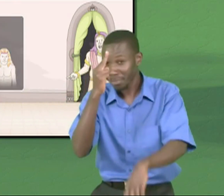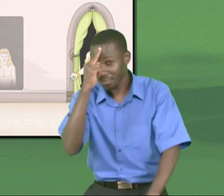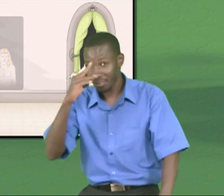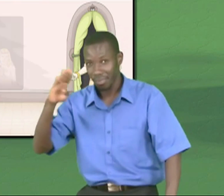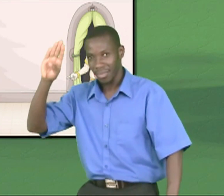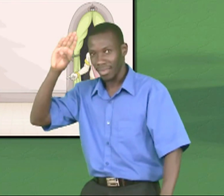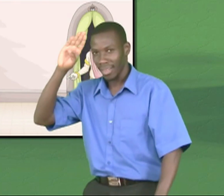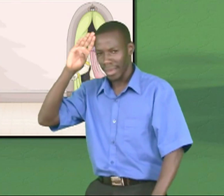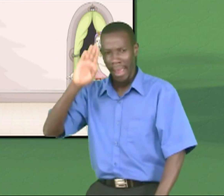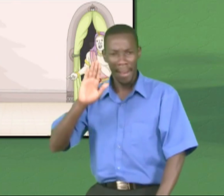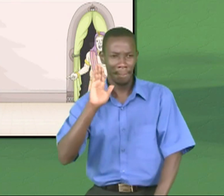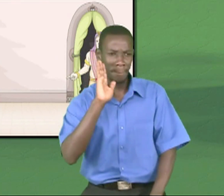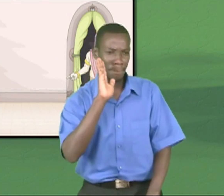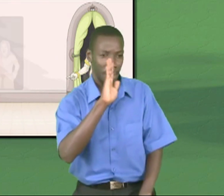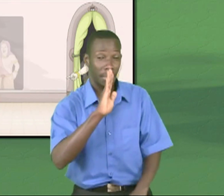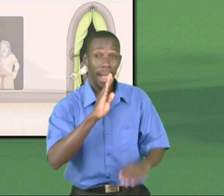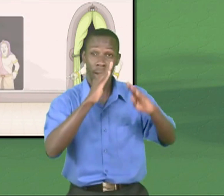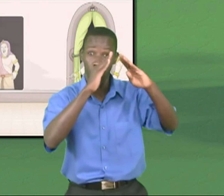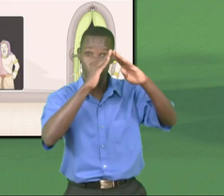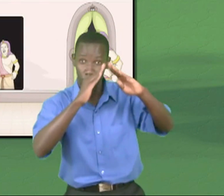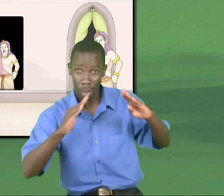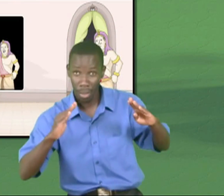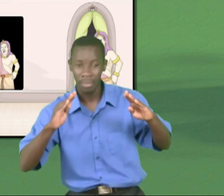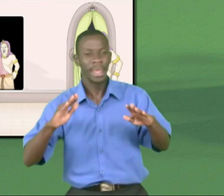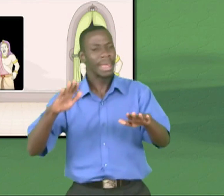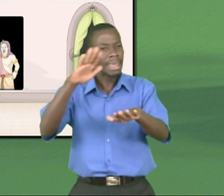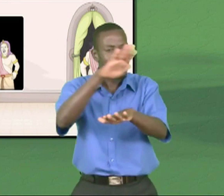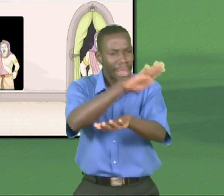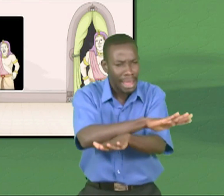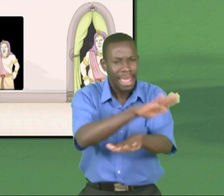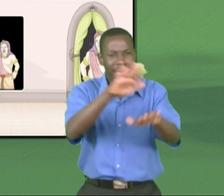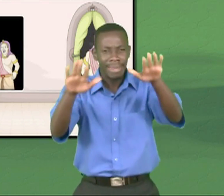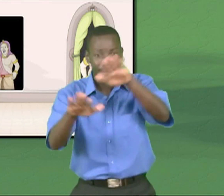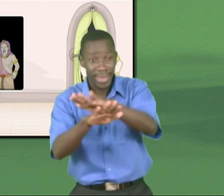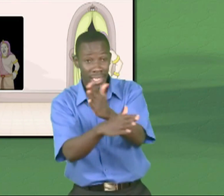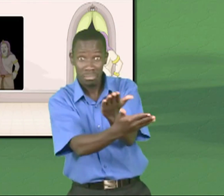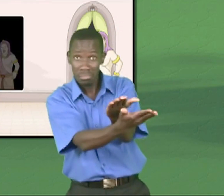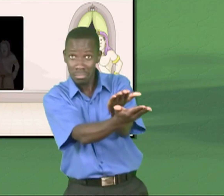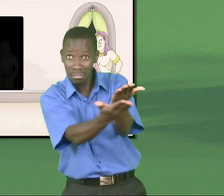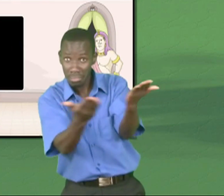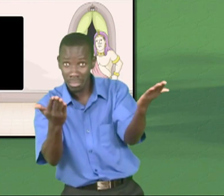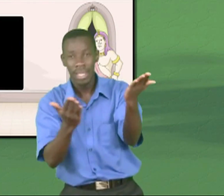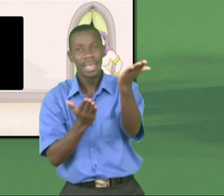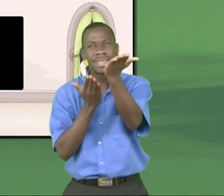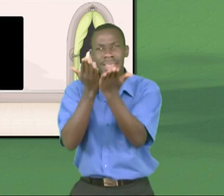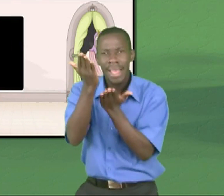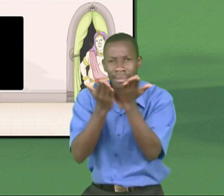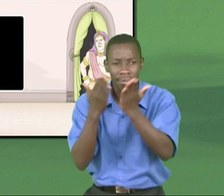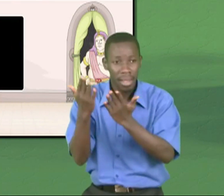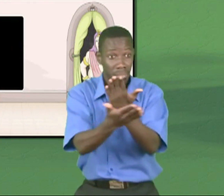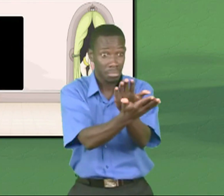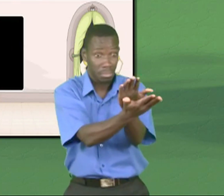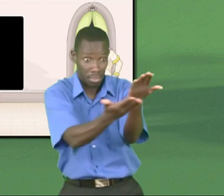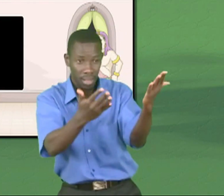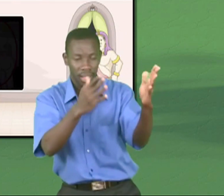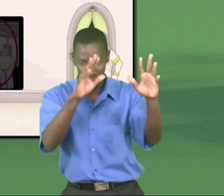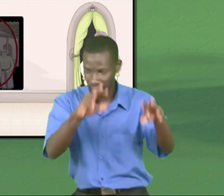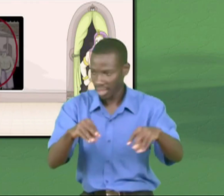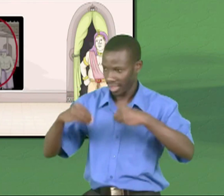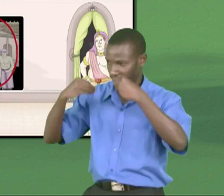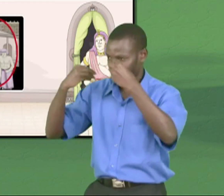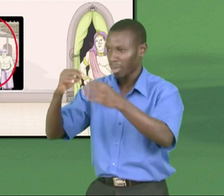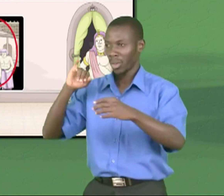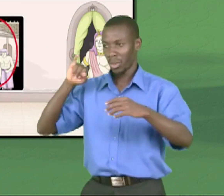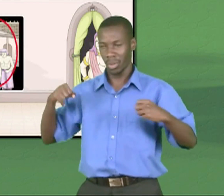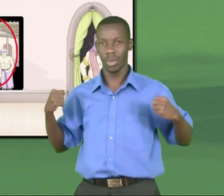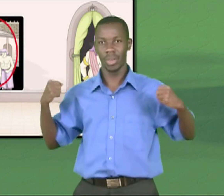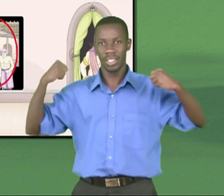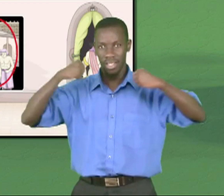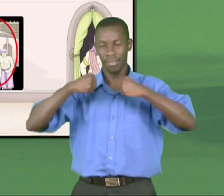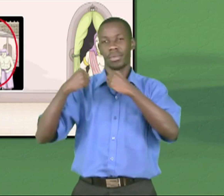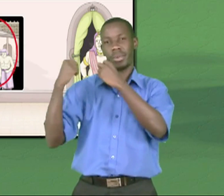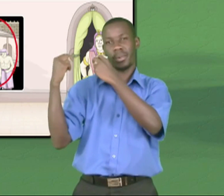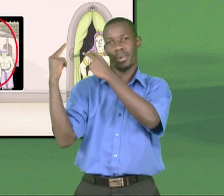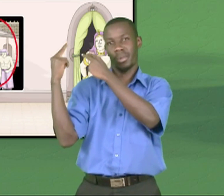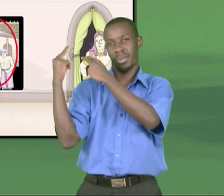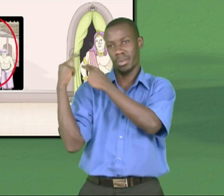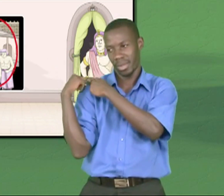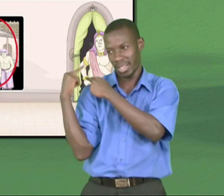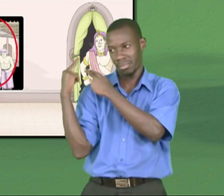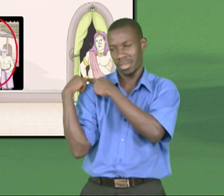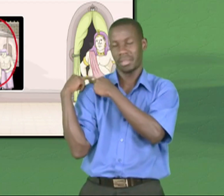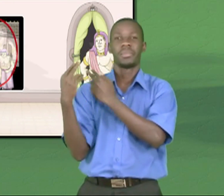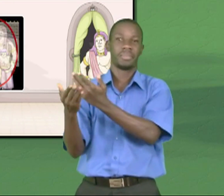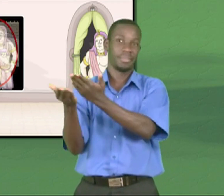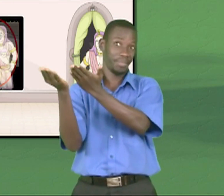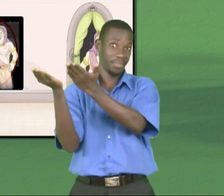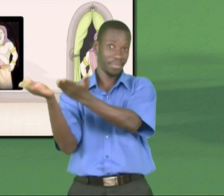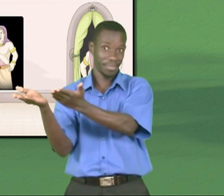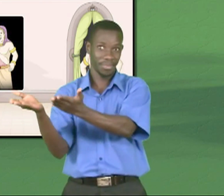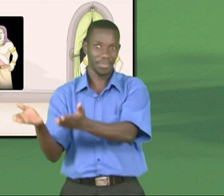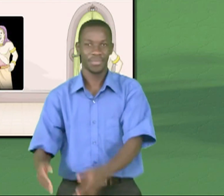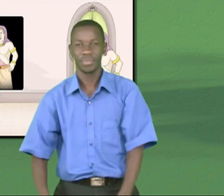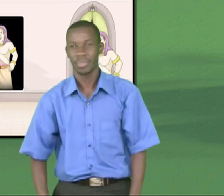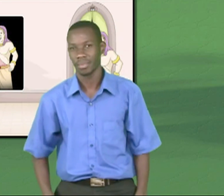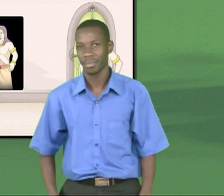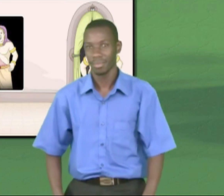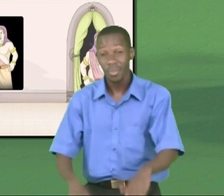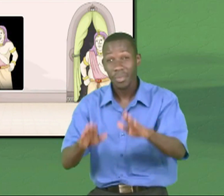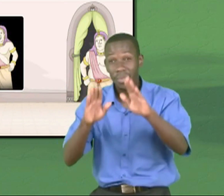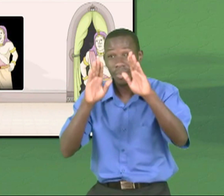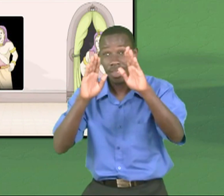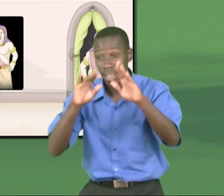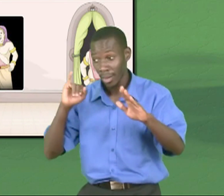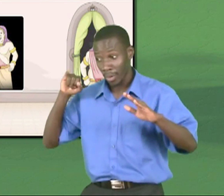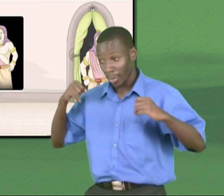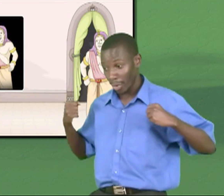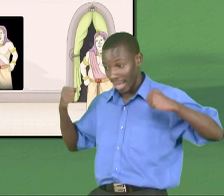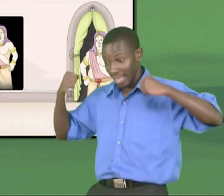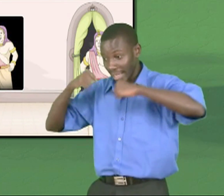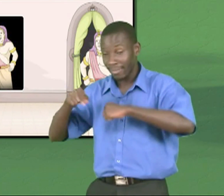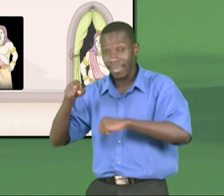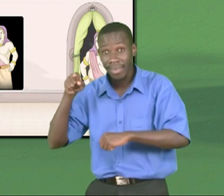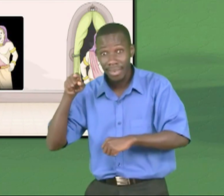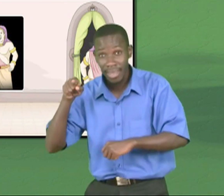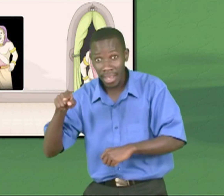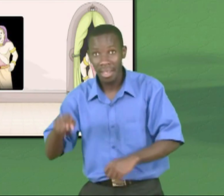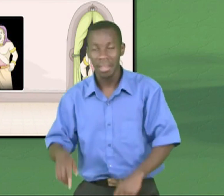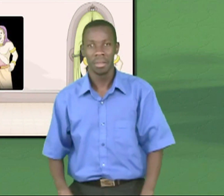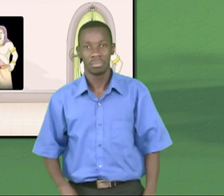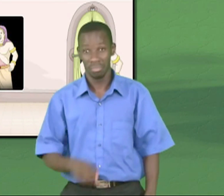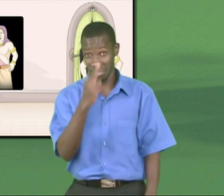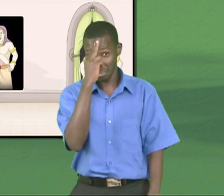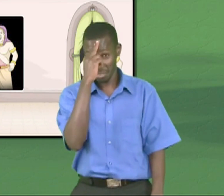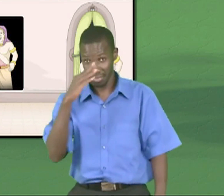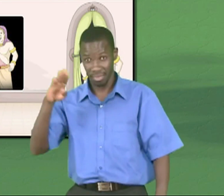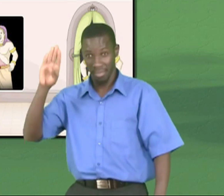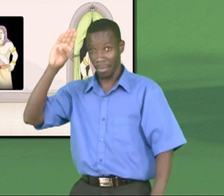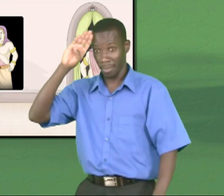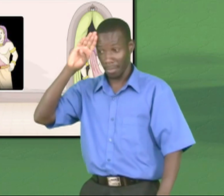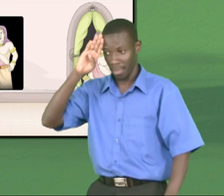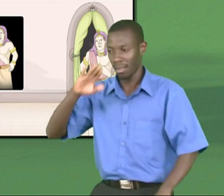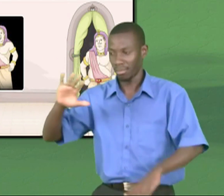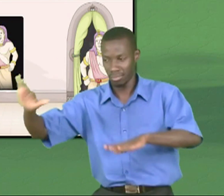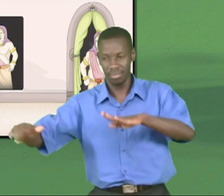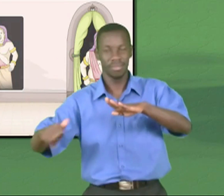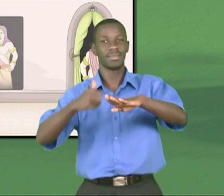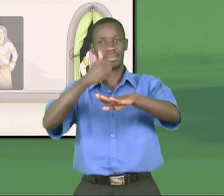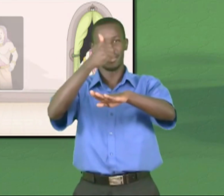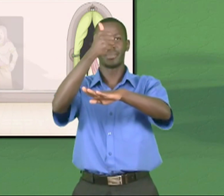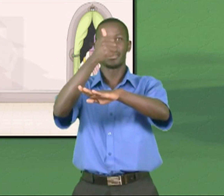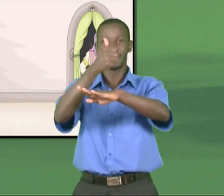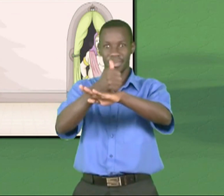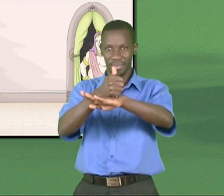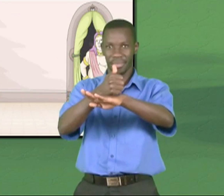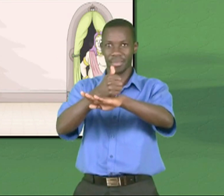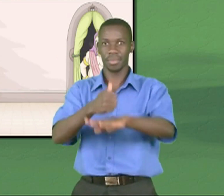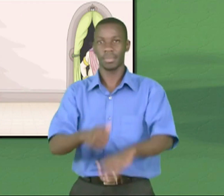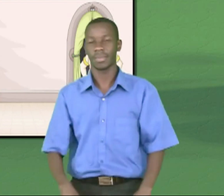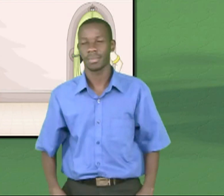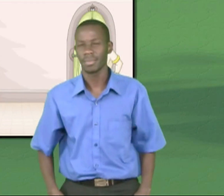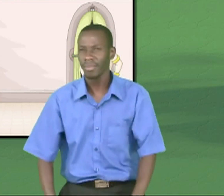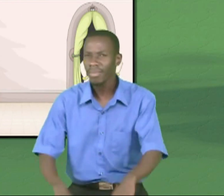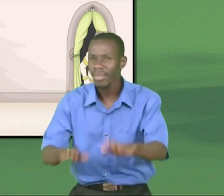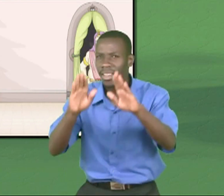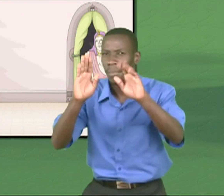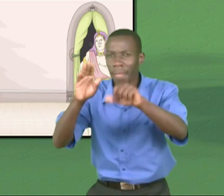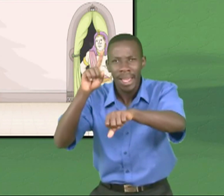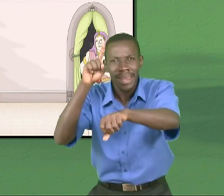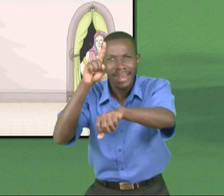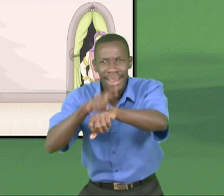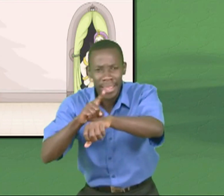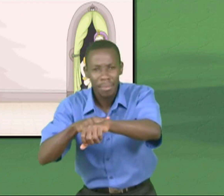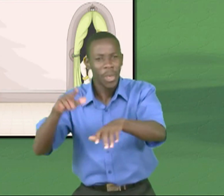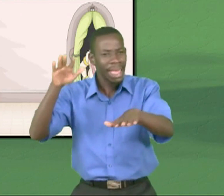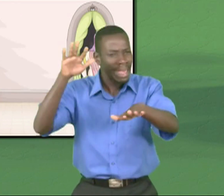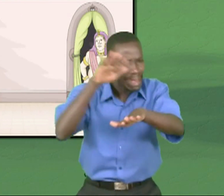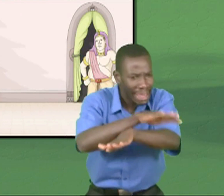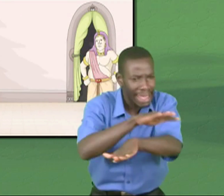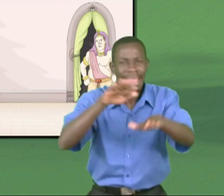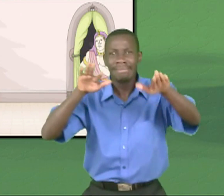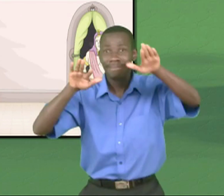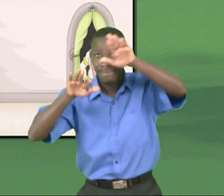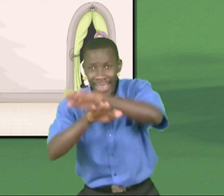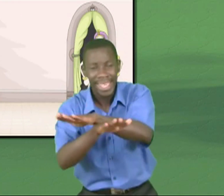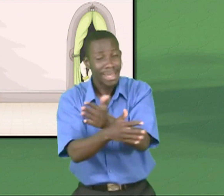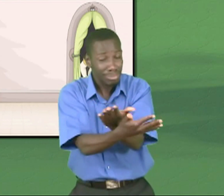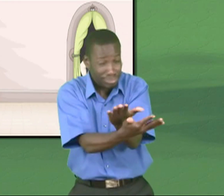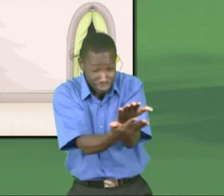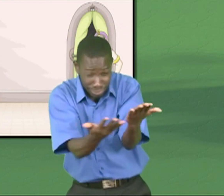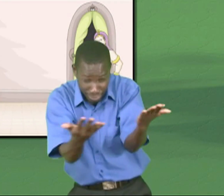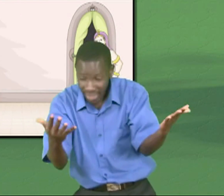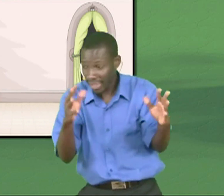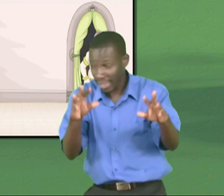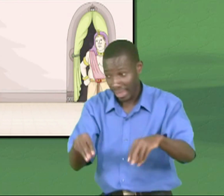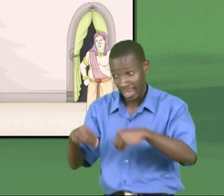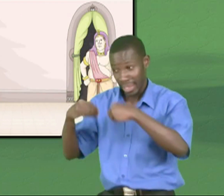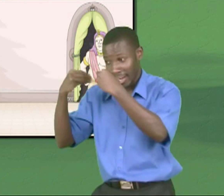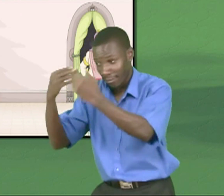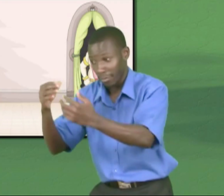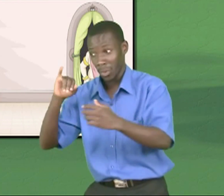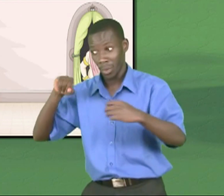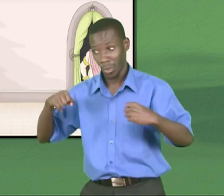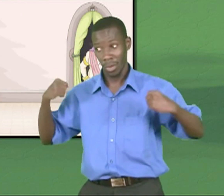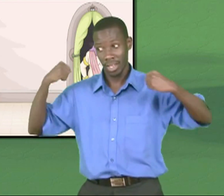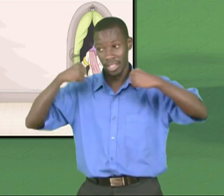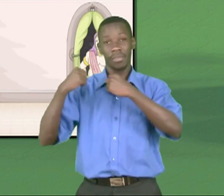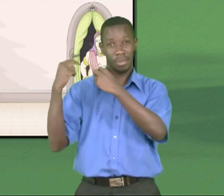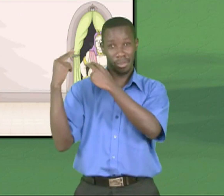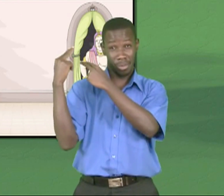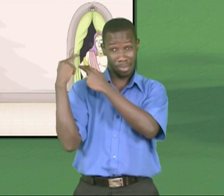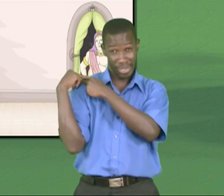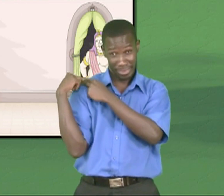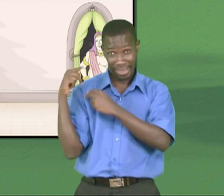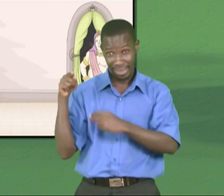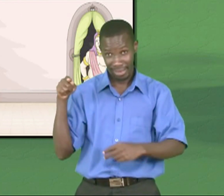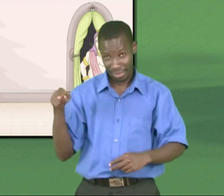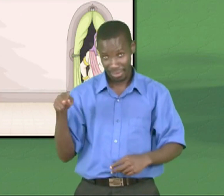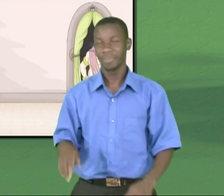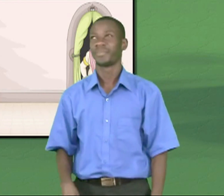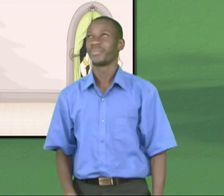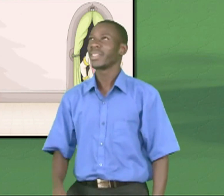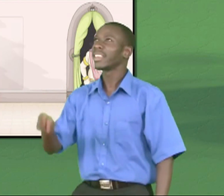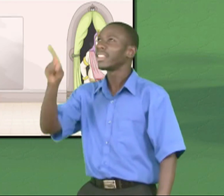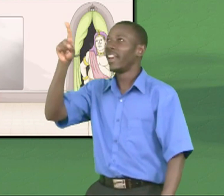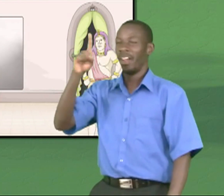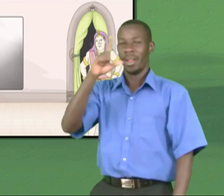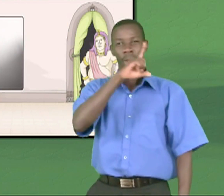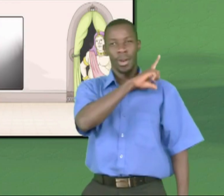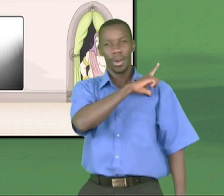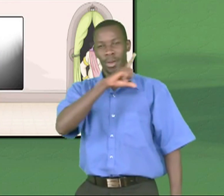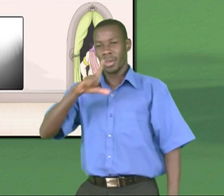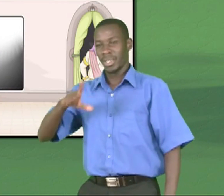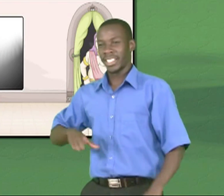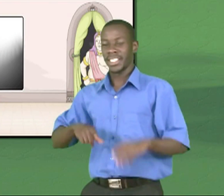Potiphar put him in charge of his household and entrusted him with everything he owned.